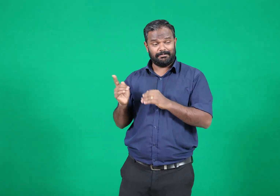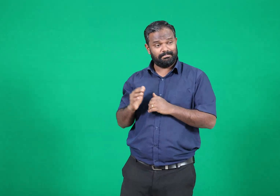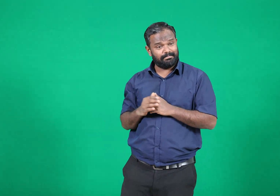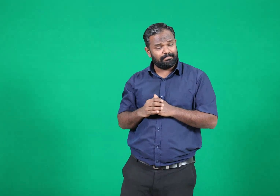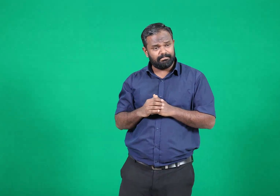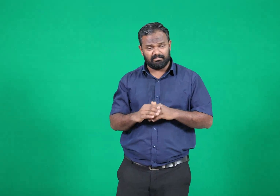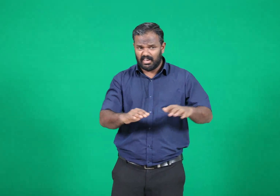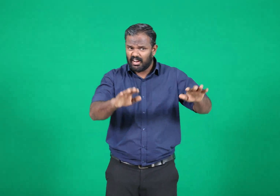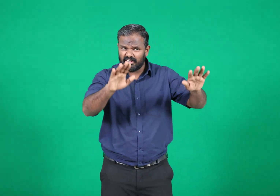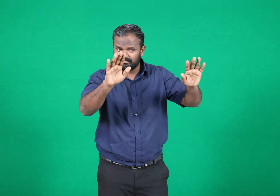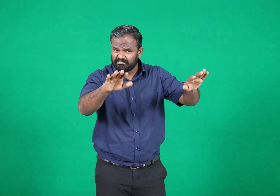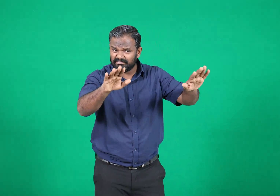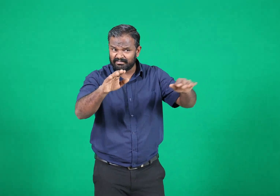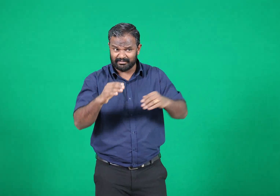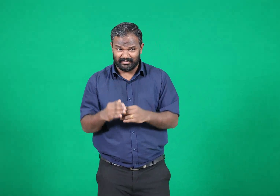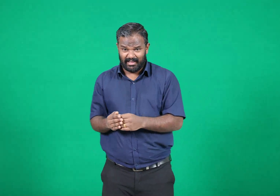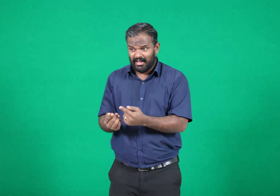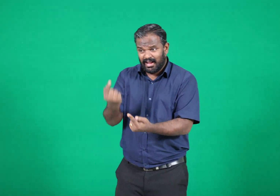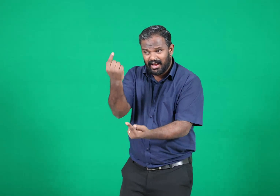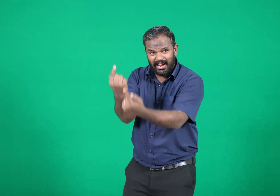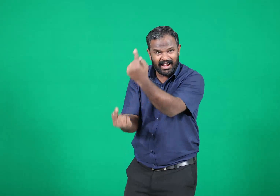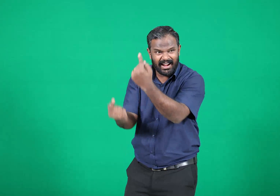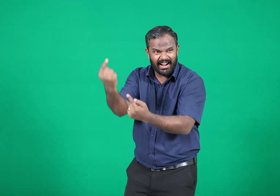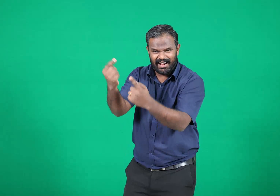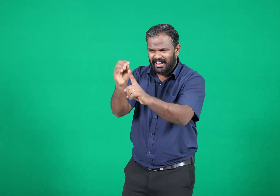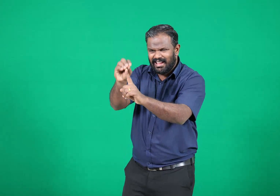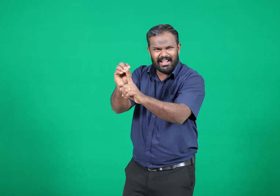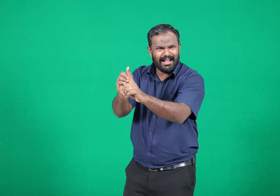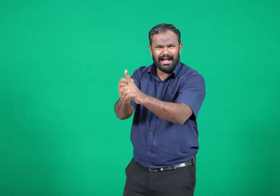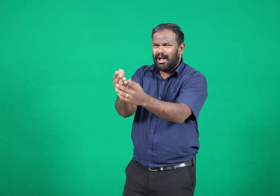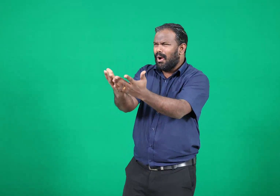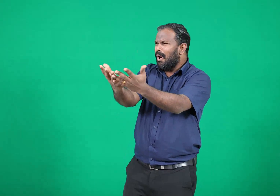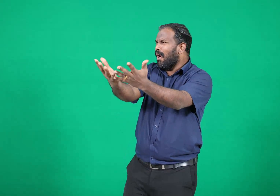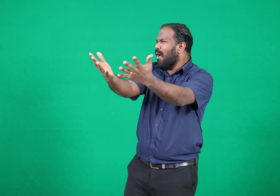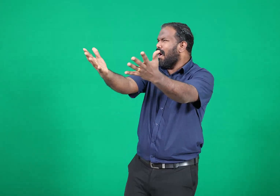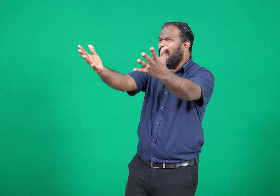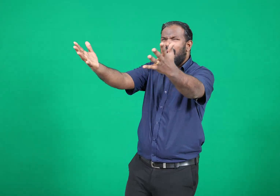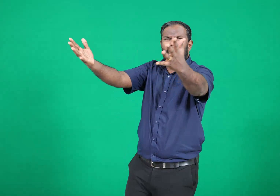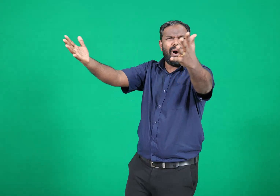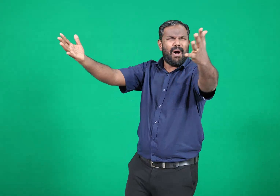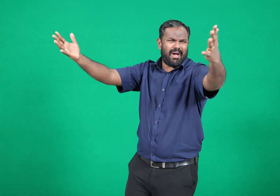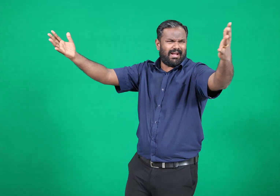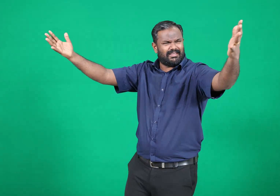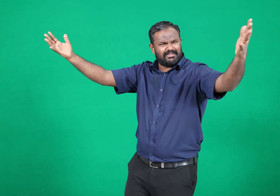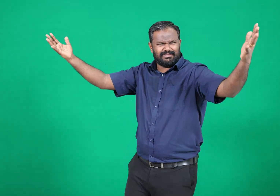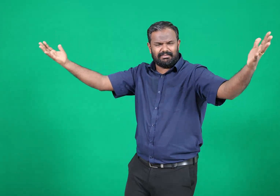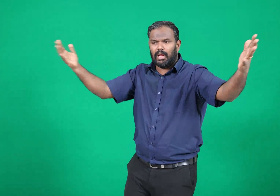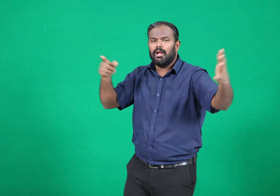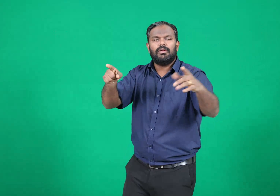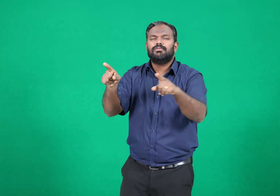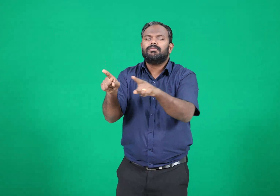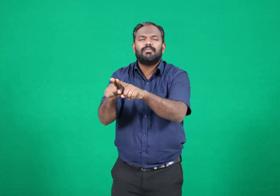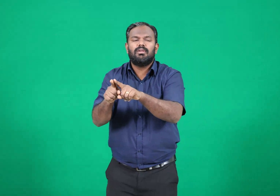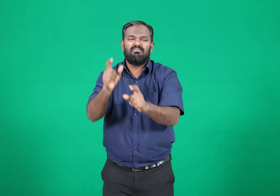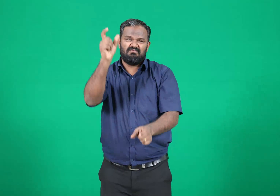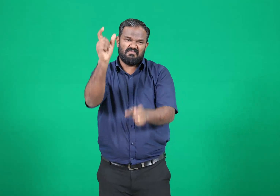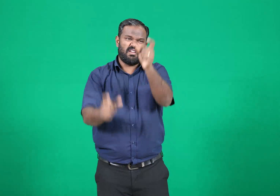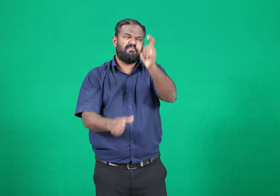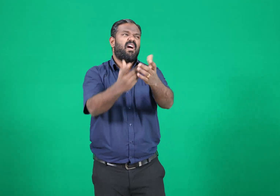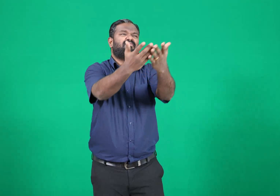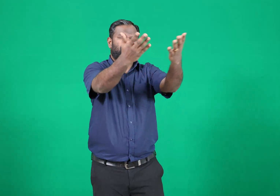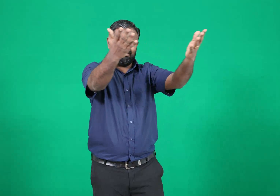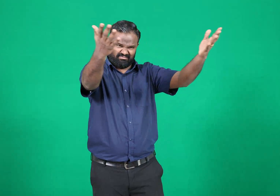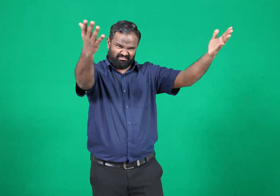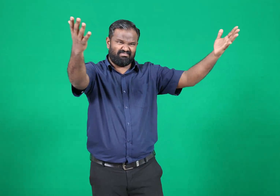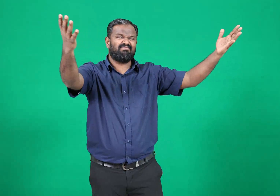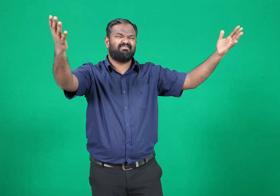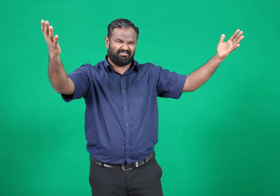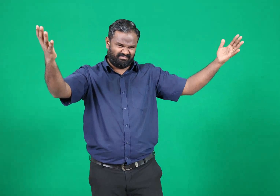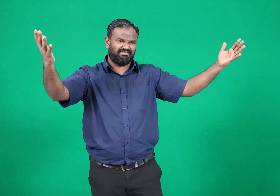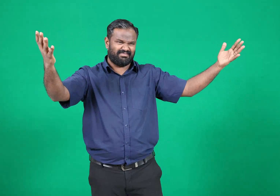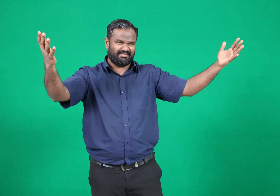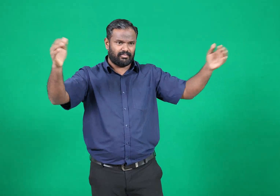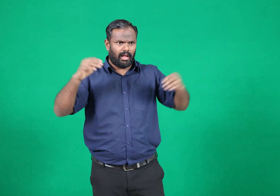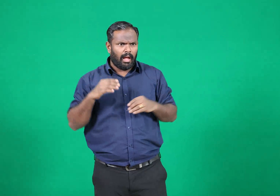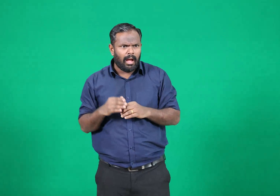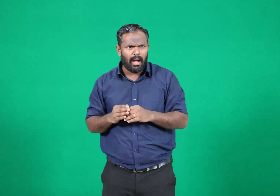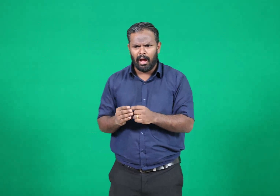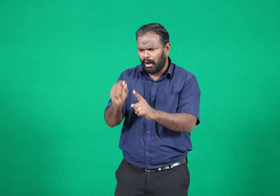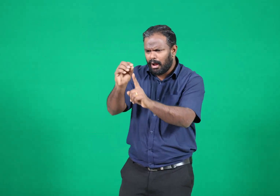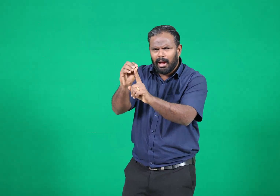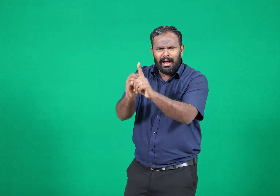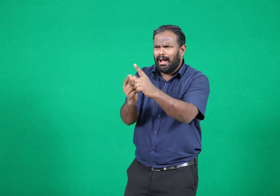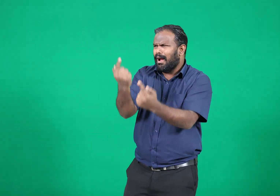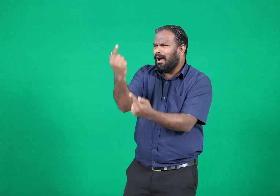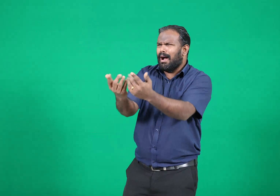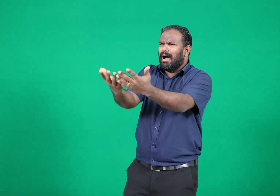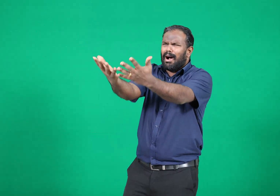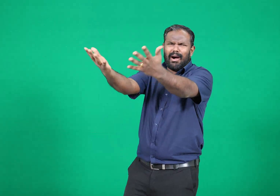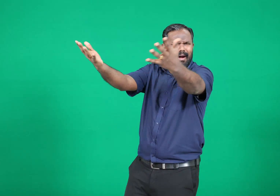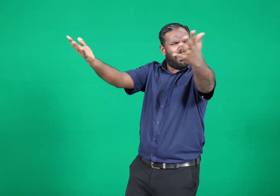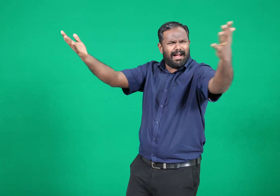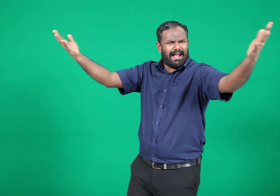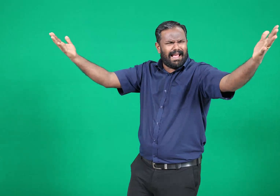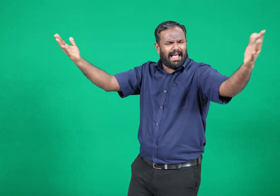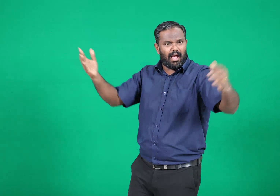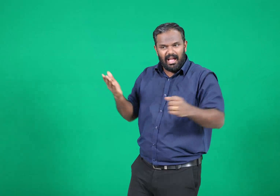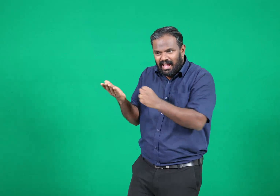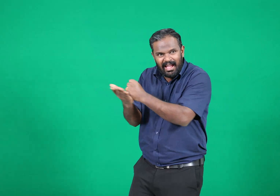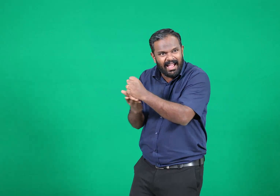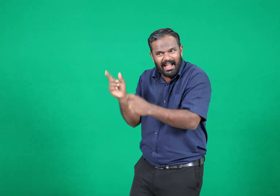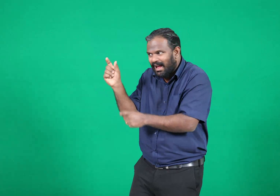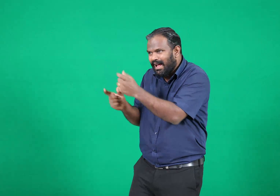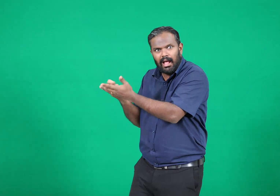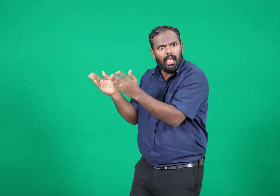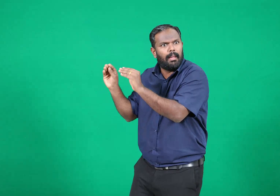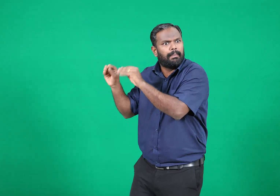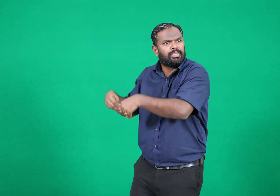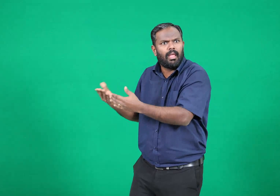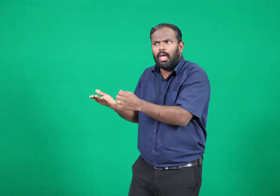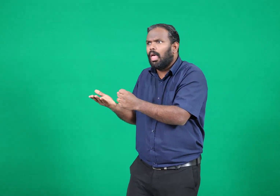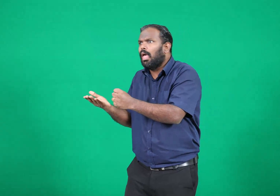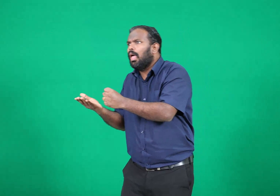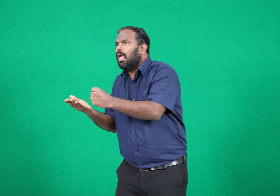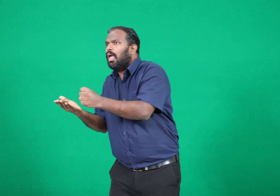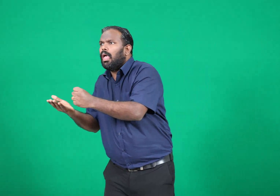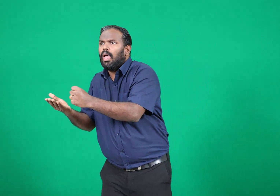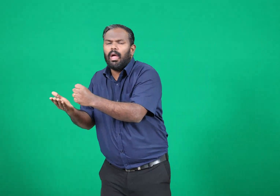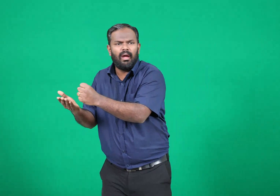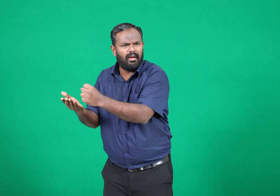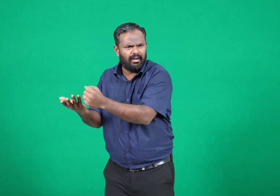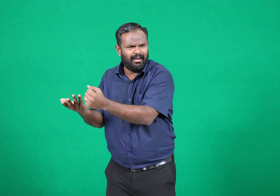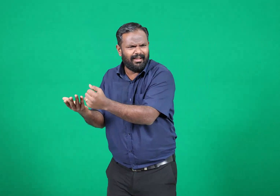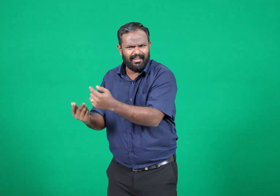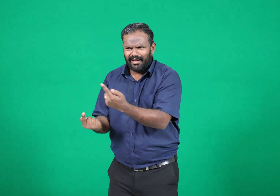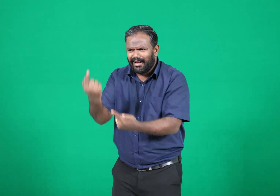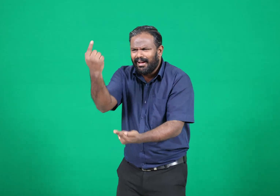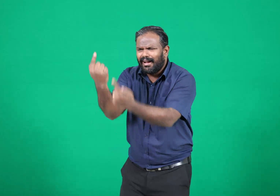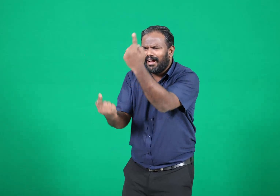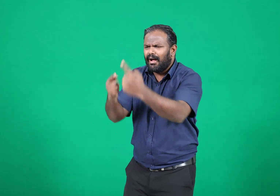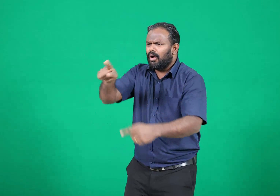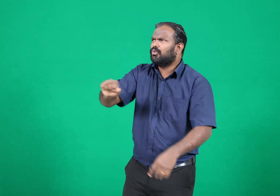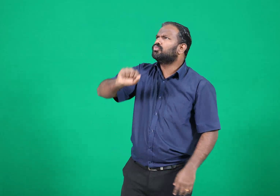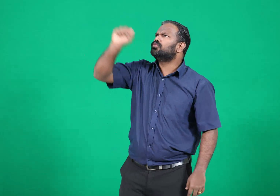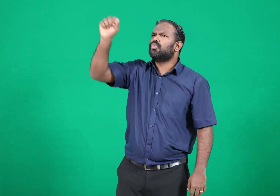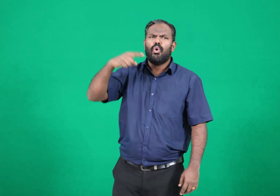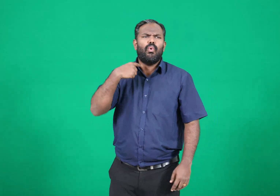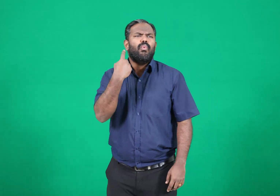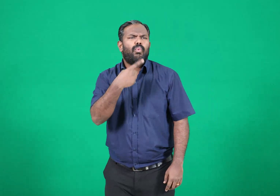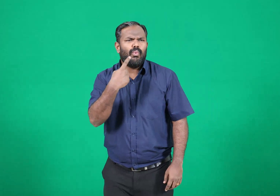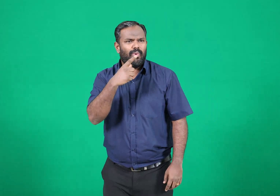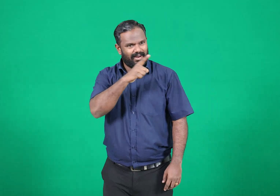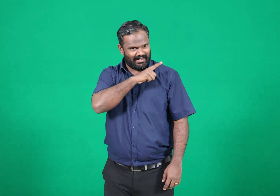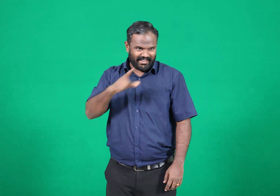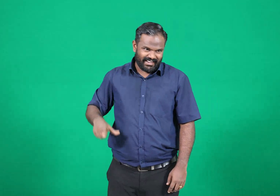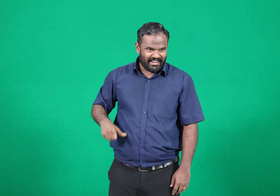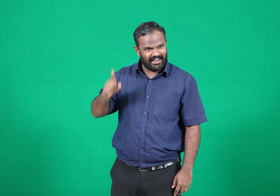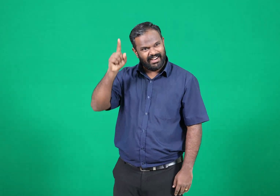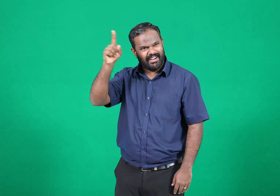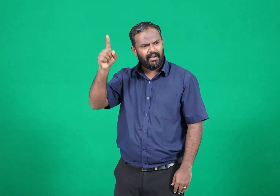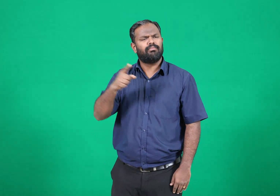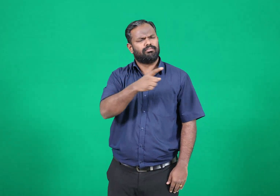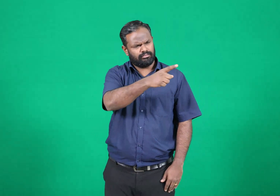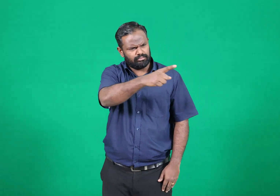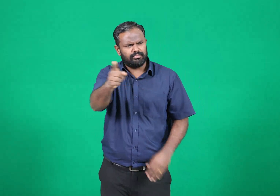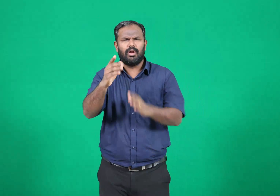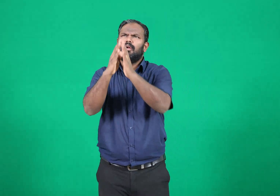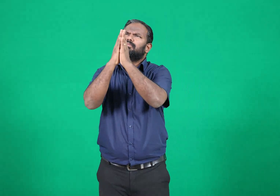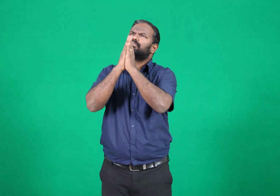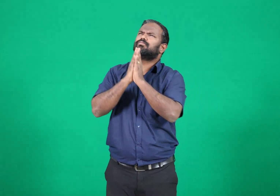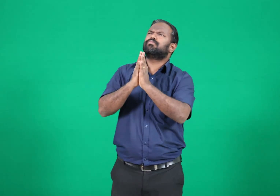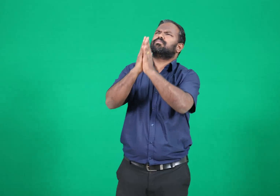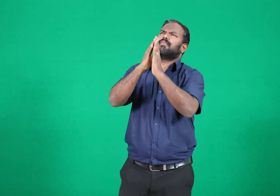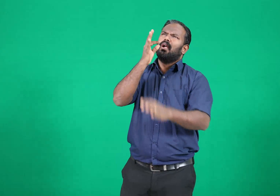And He told them, "The harvest is plentiful, but the workers are few.